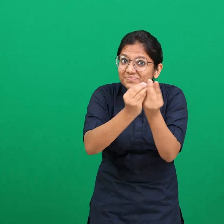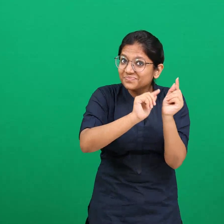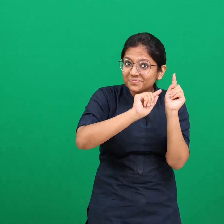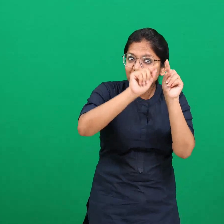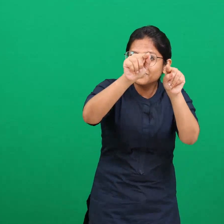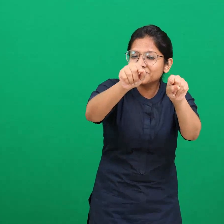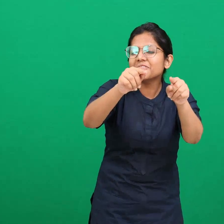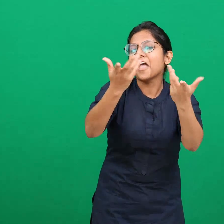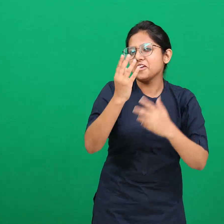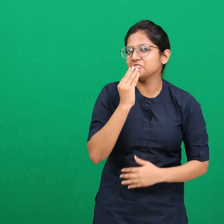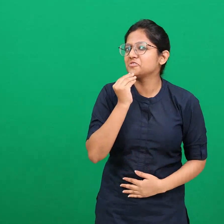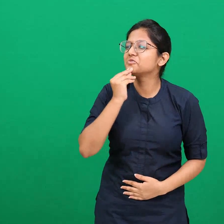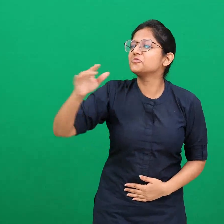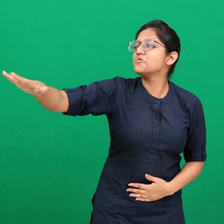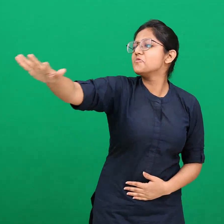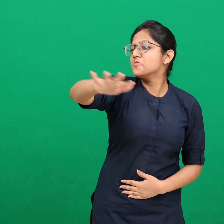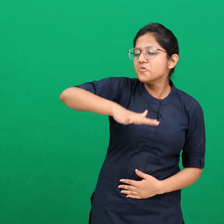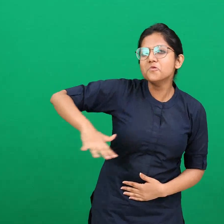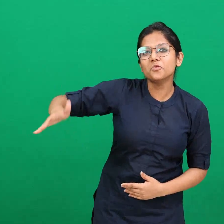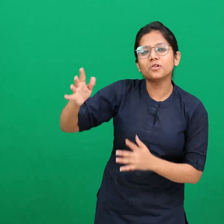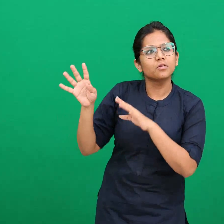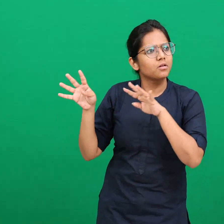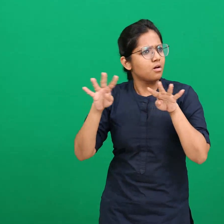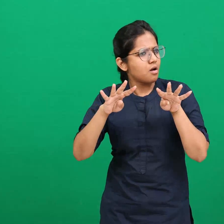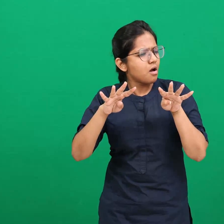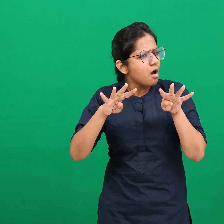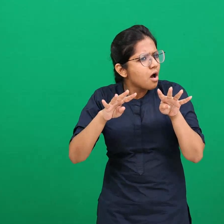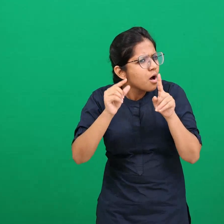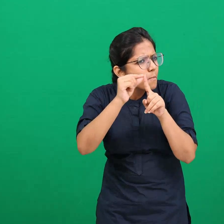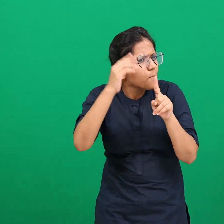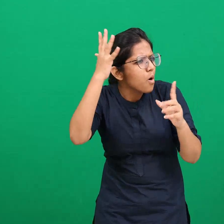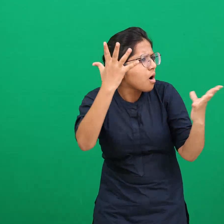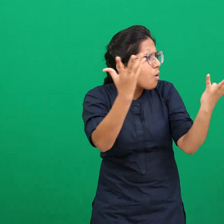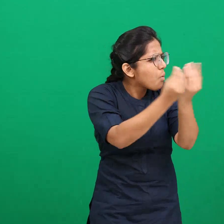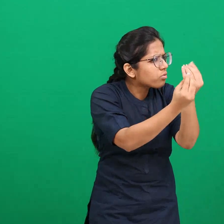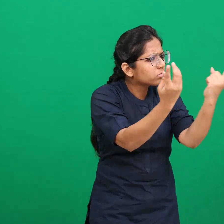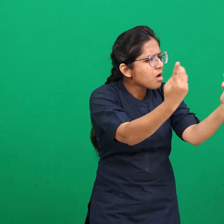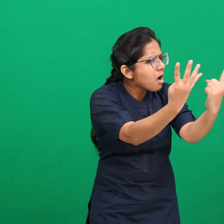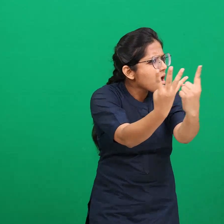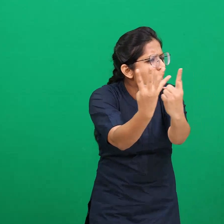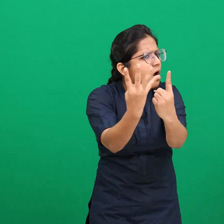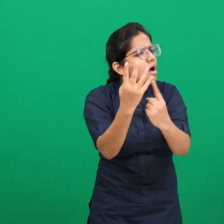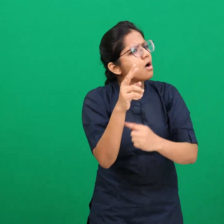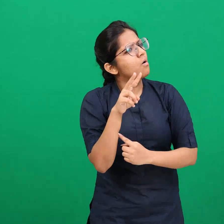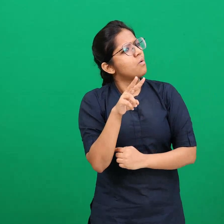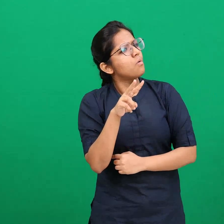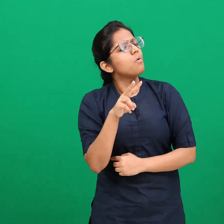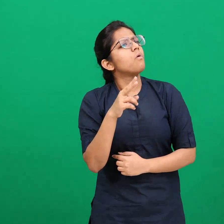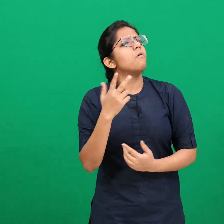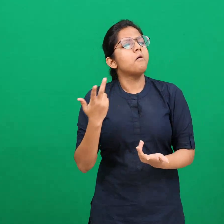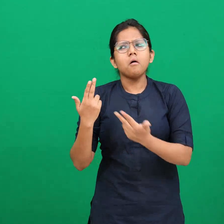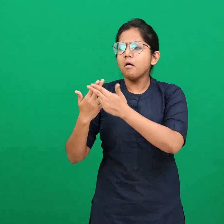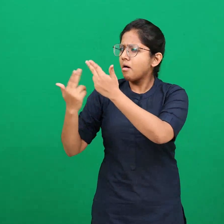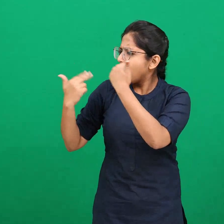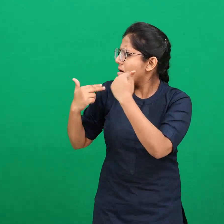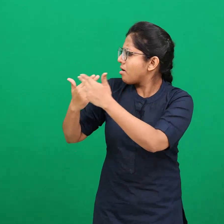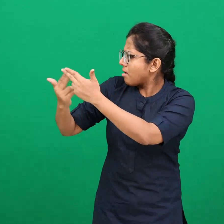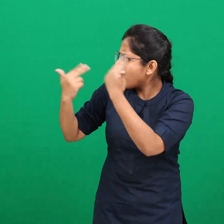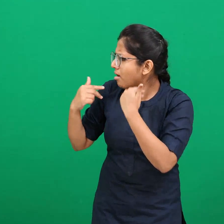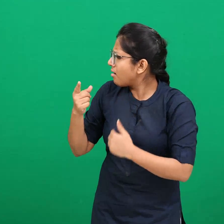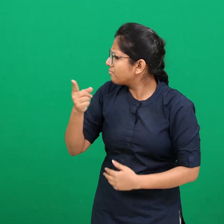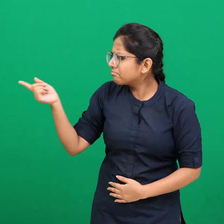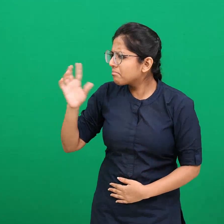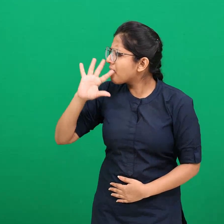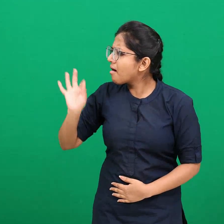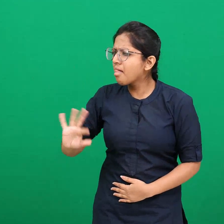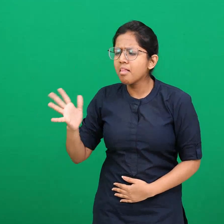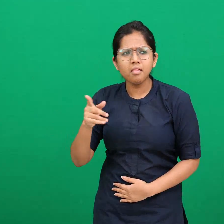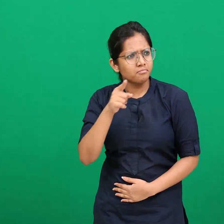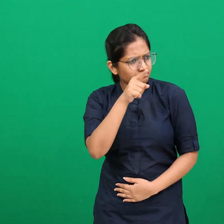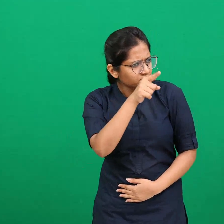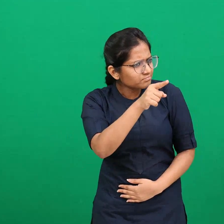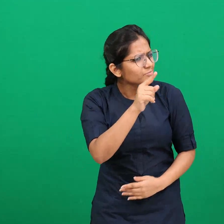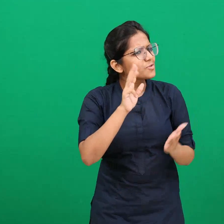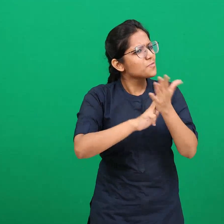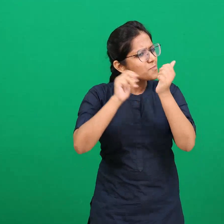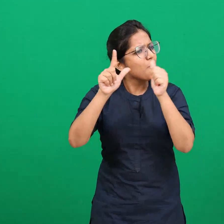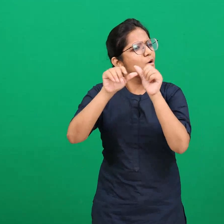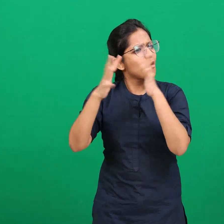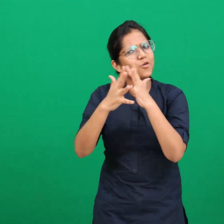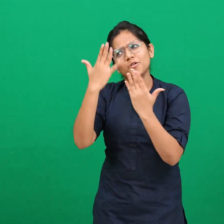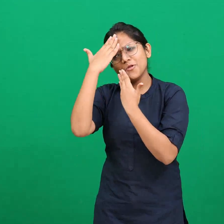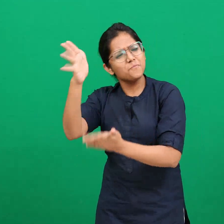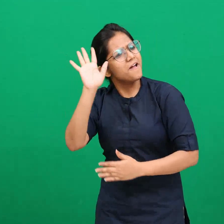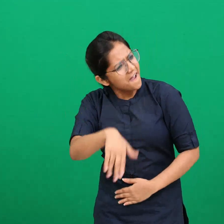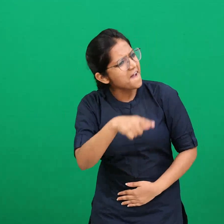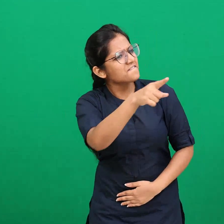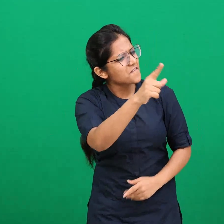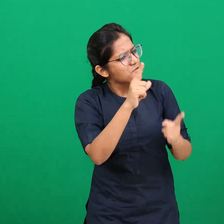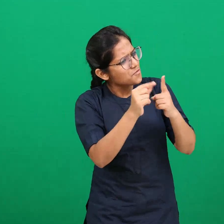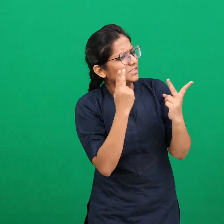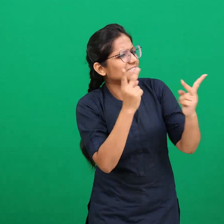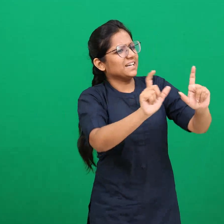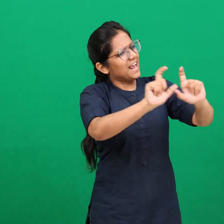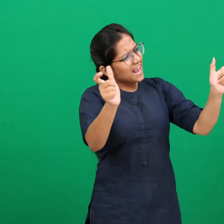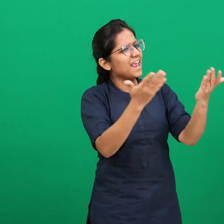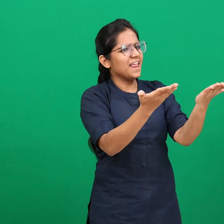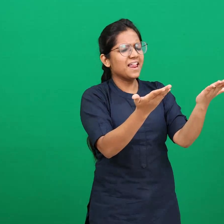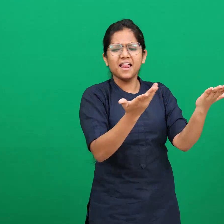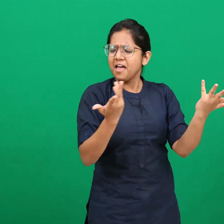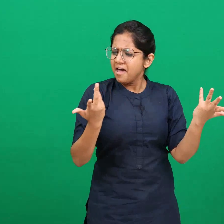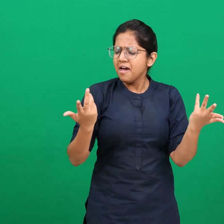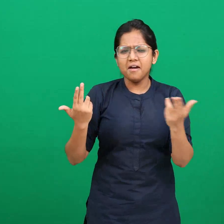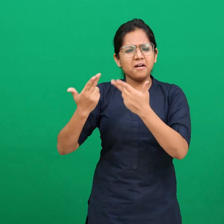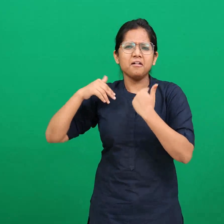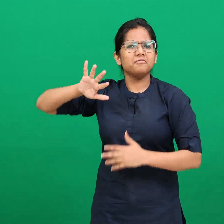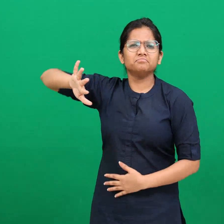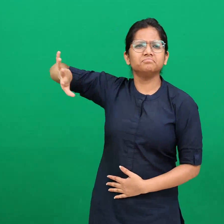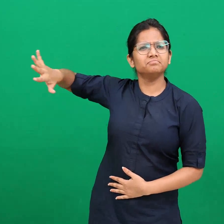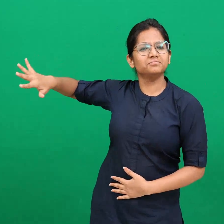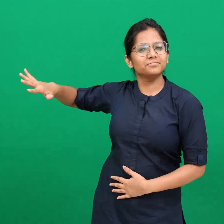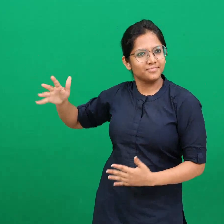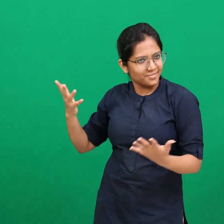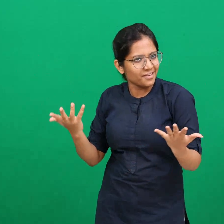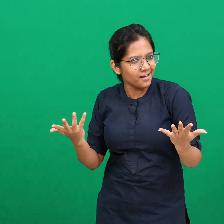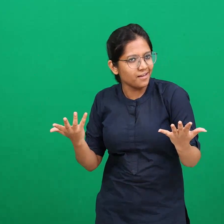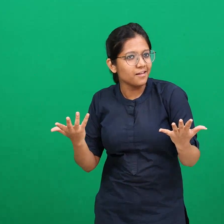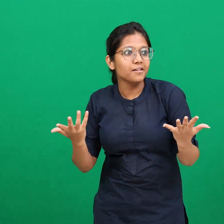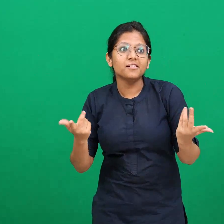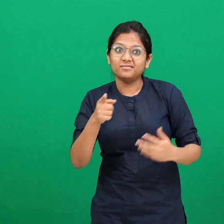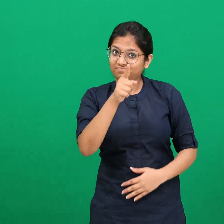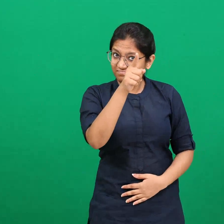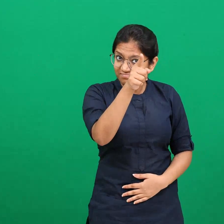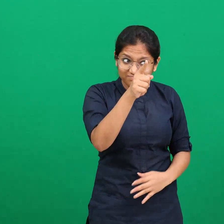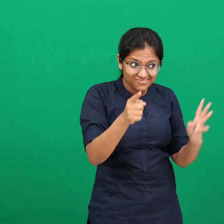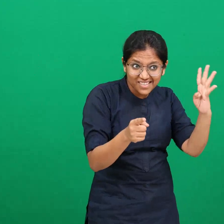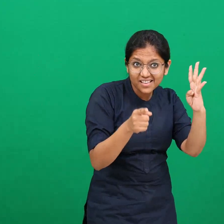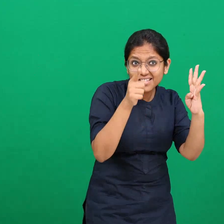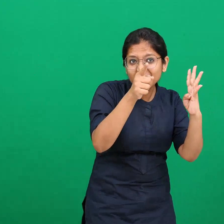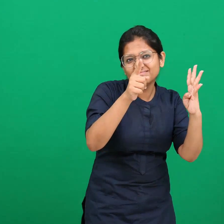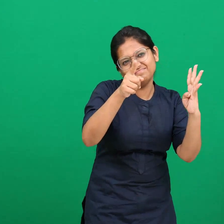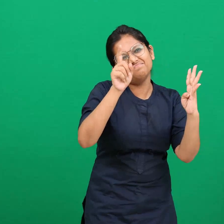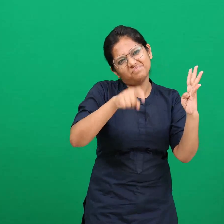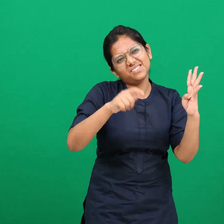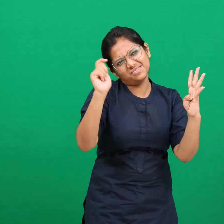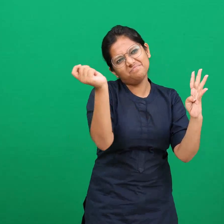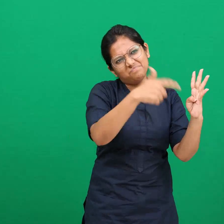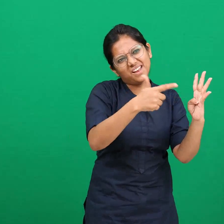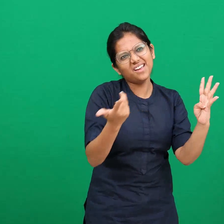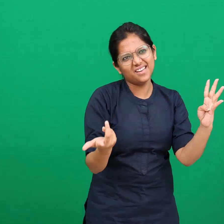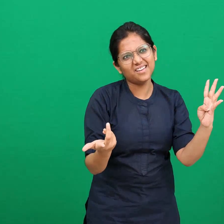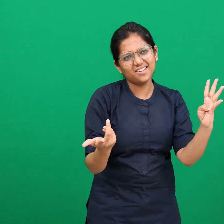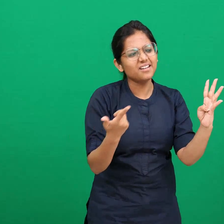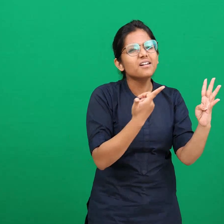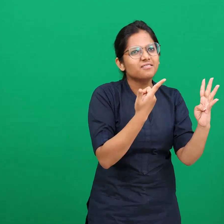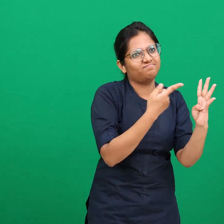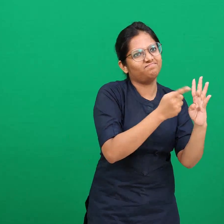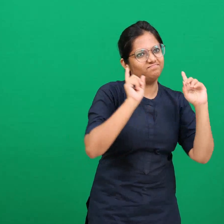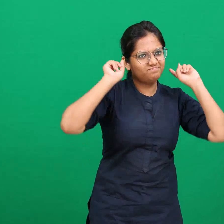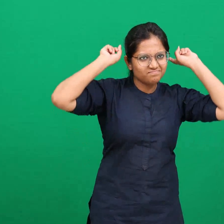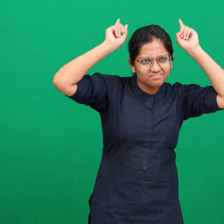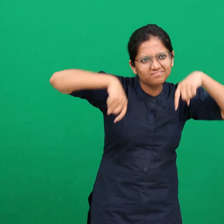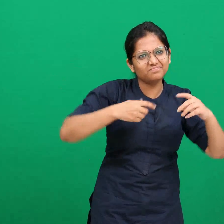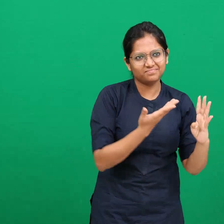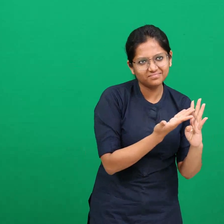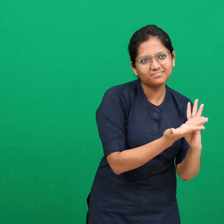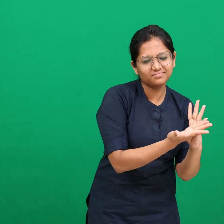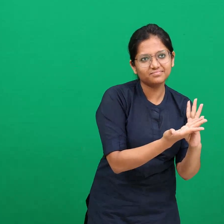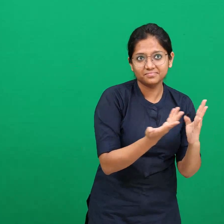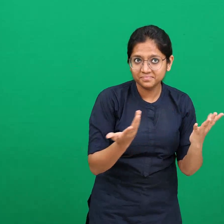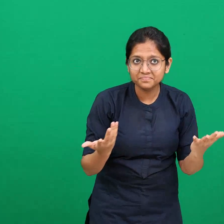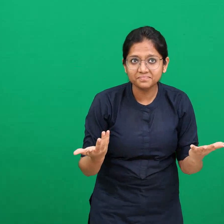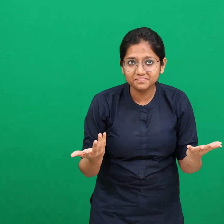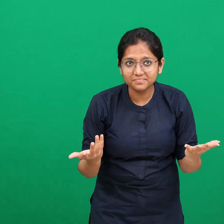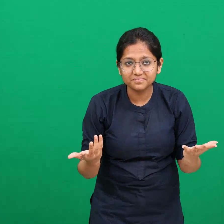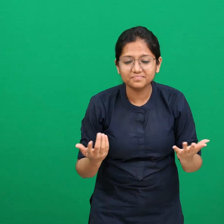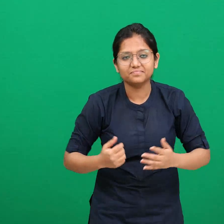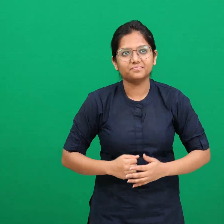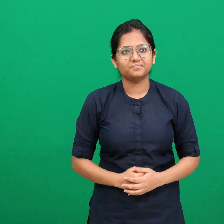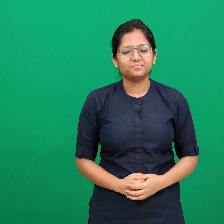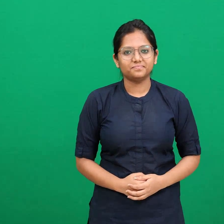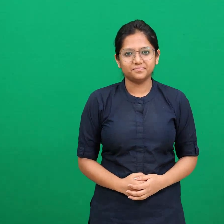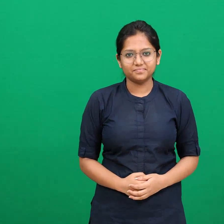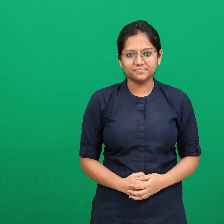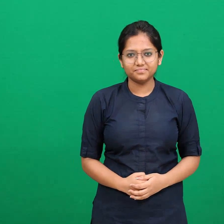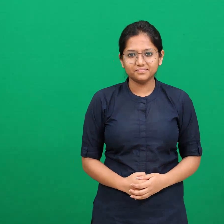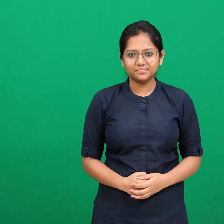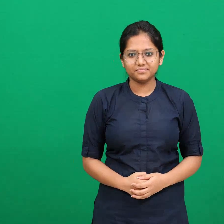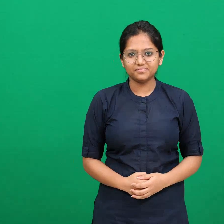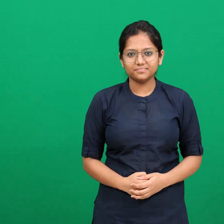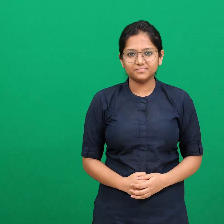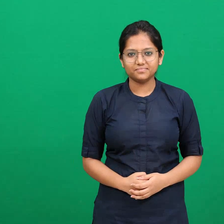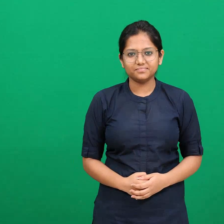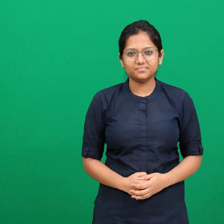Then everyone will know that there is no truth to these rumors about you, but that you also live in obedience to the law.